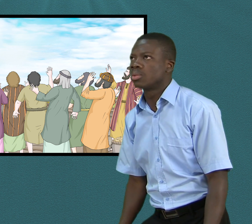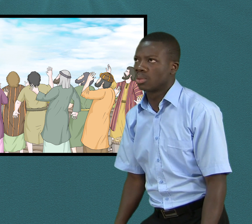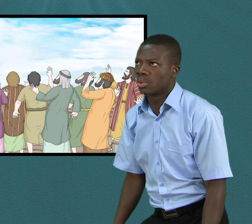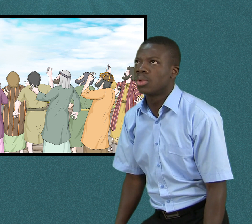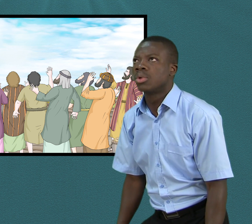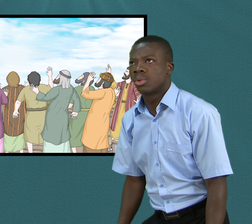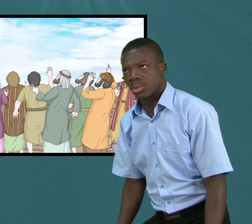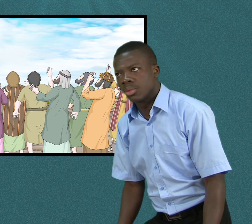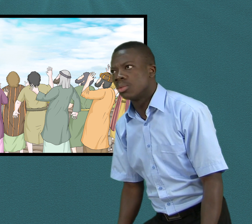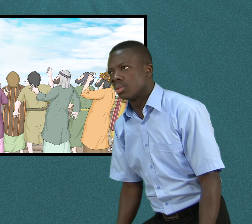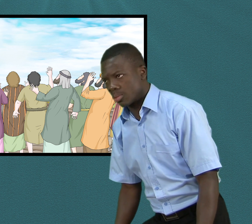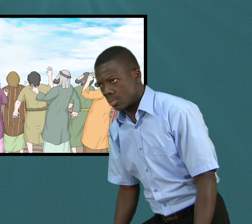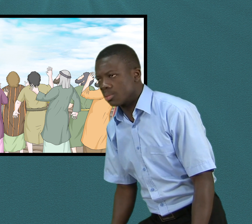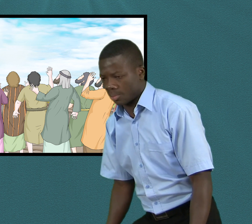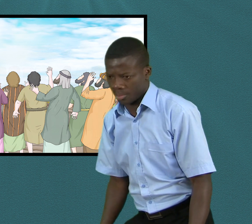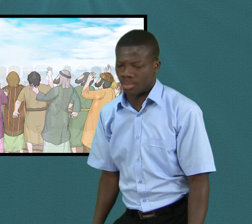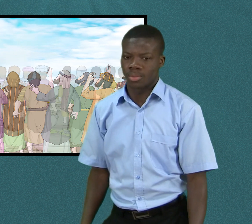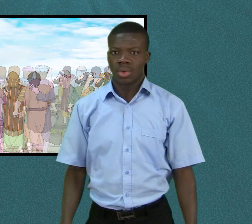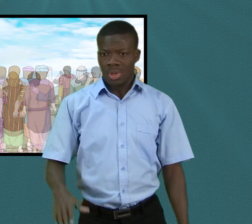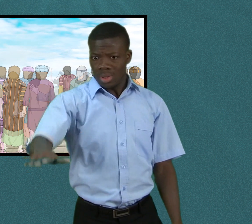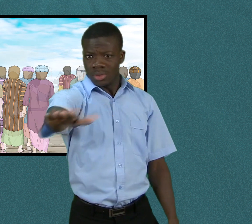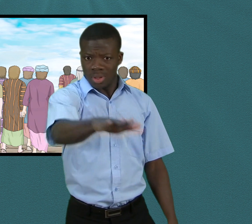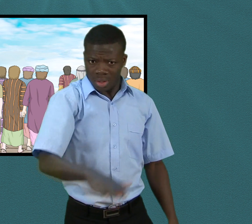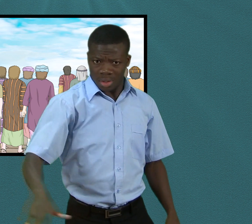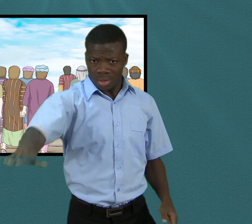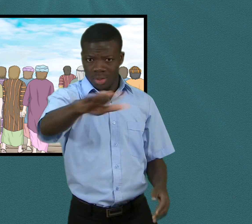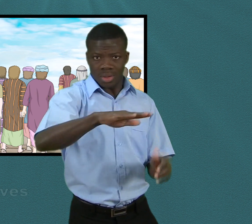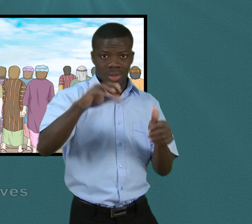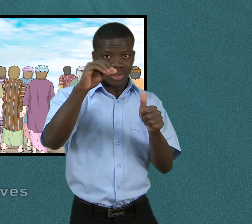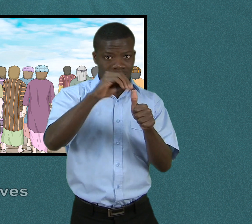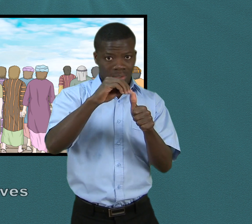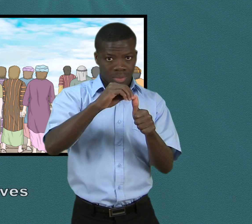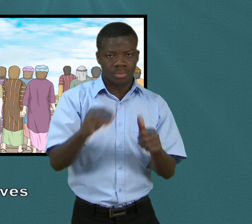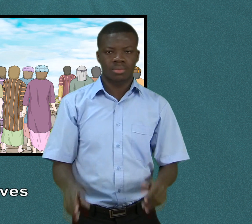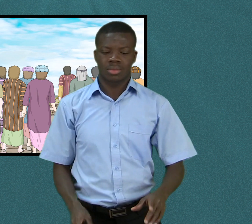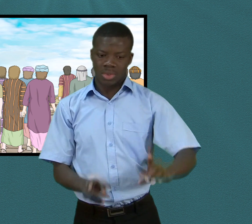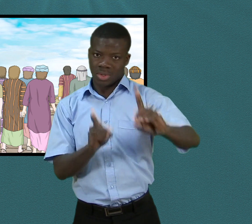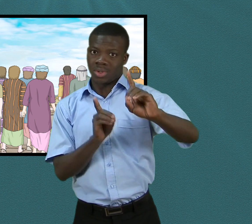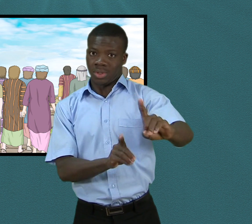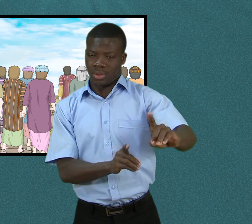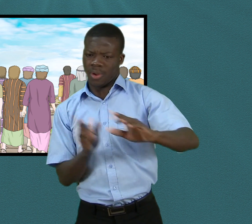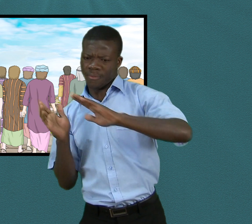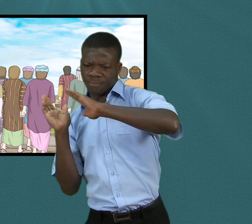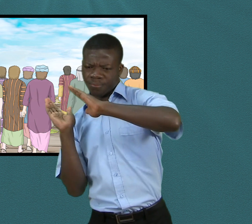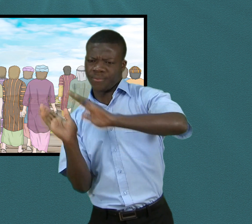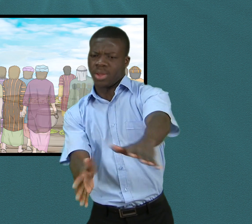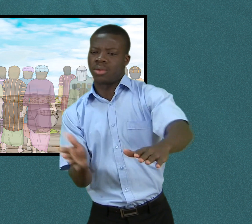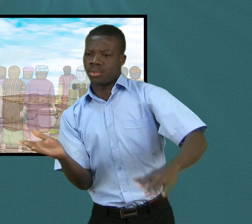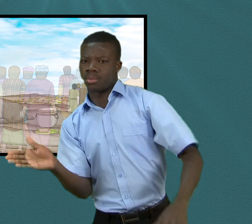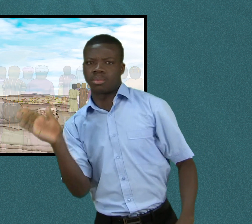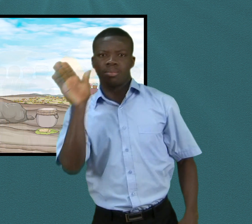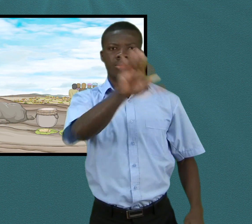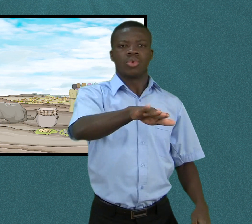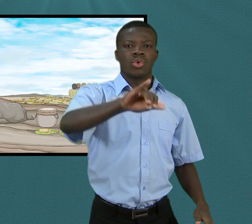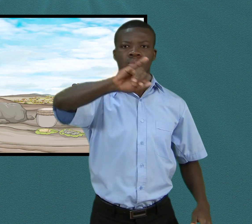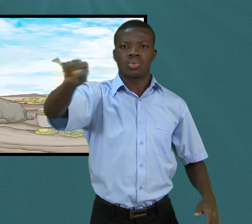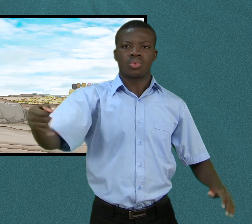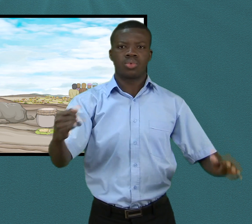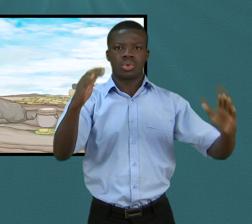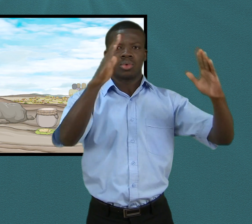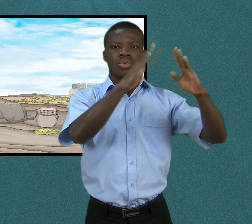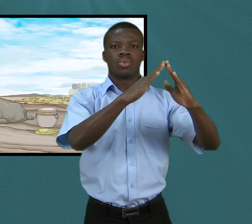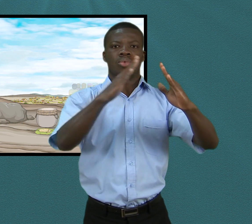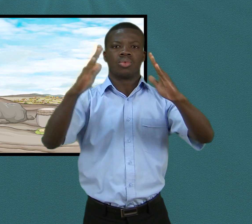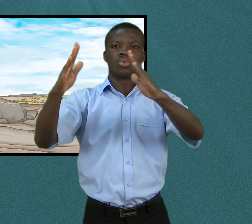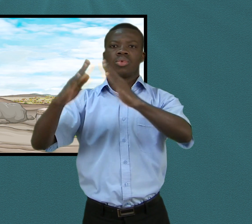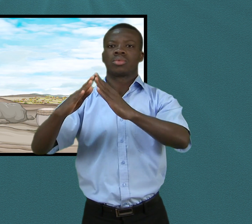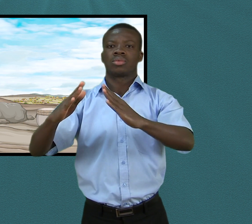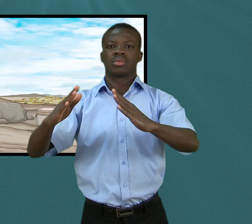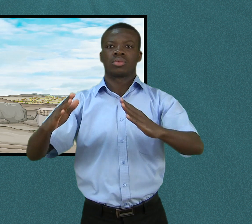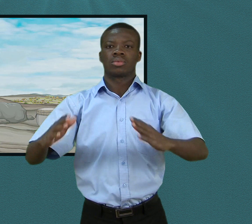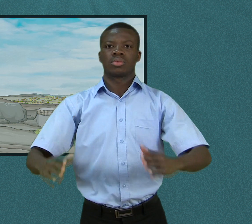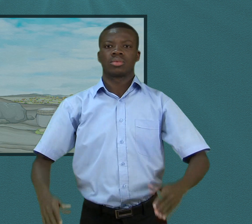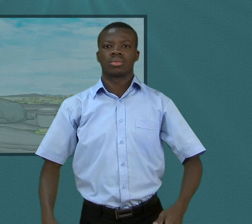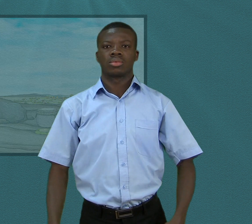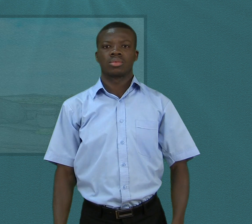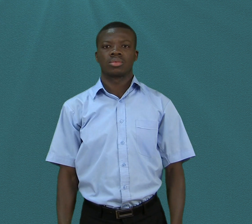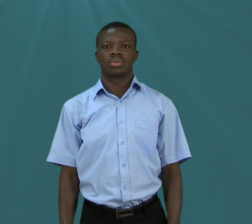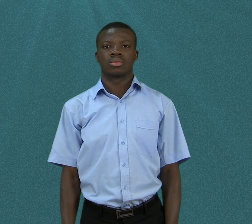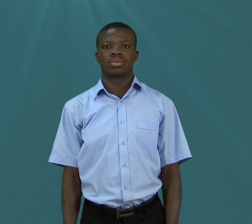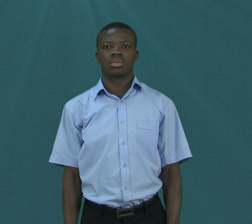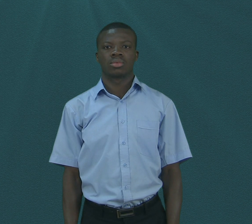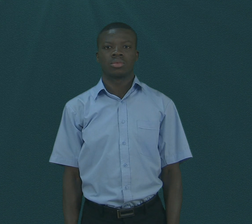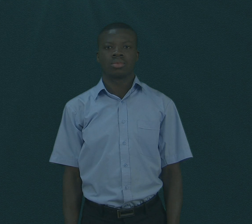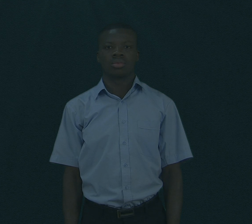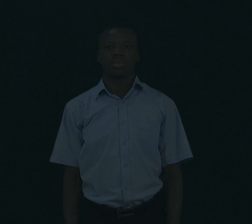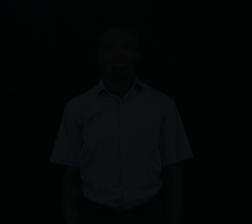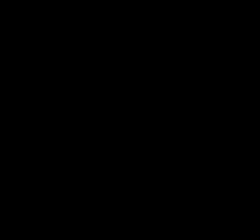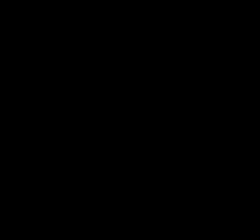Then they returned to Jerusalem from the Mount of Olives, which is near the city, a Sabbath day’s journey away.